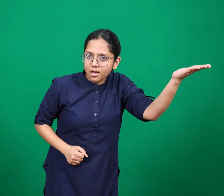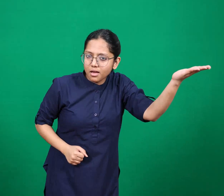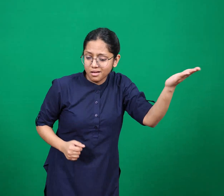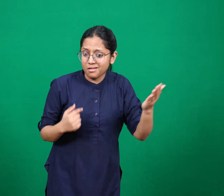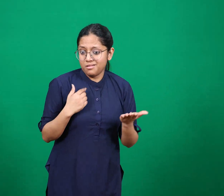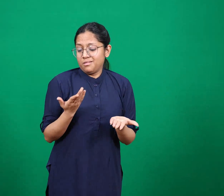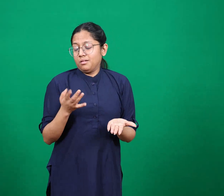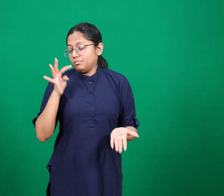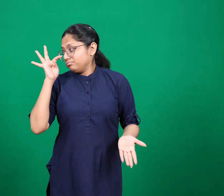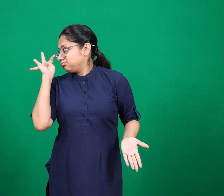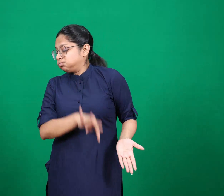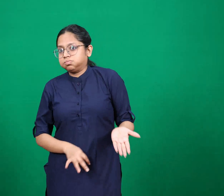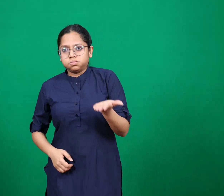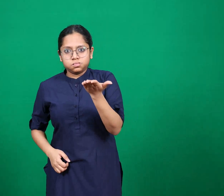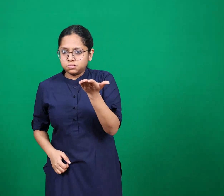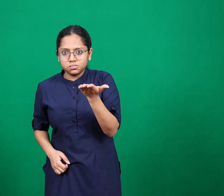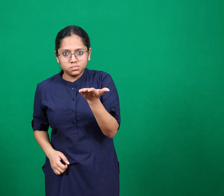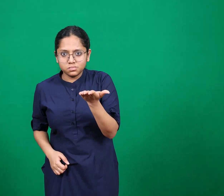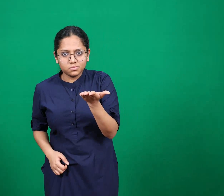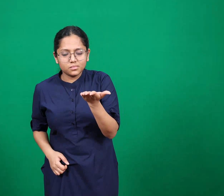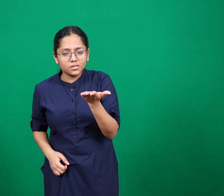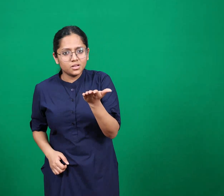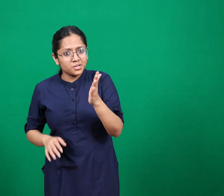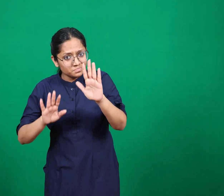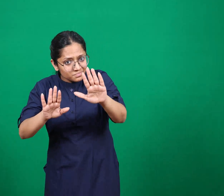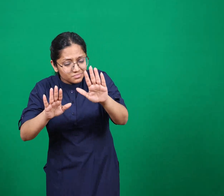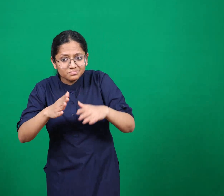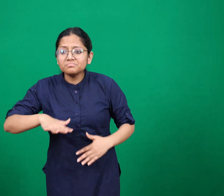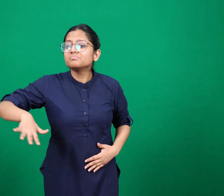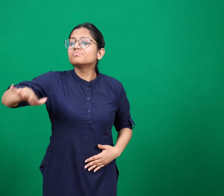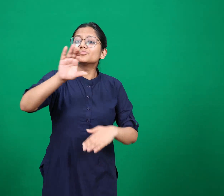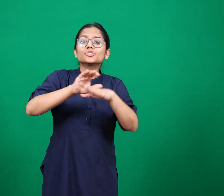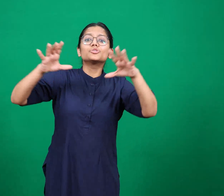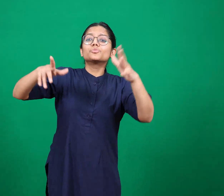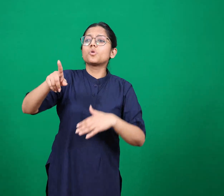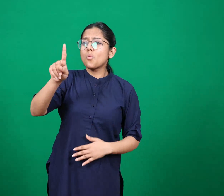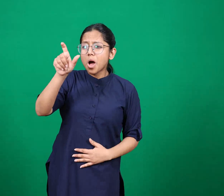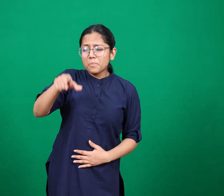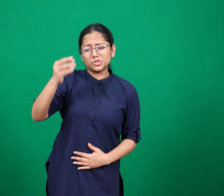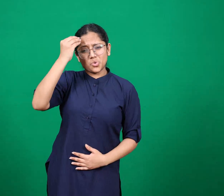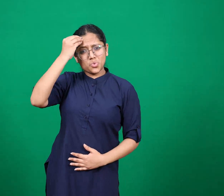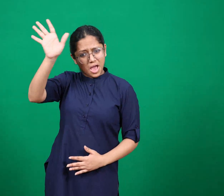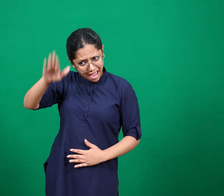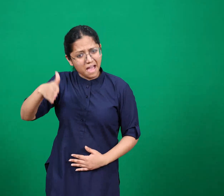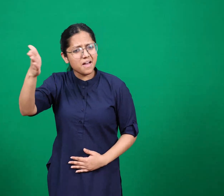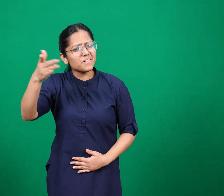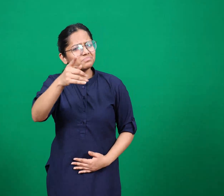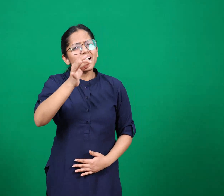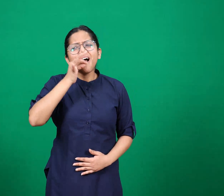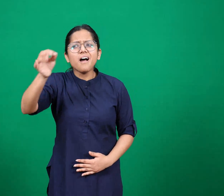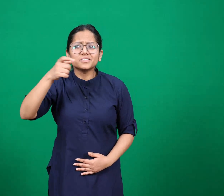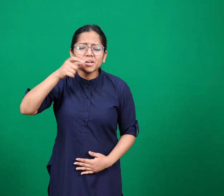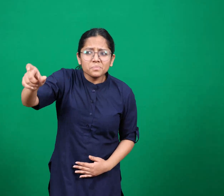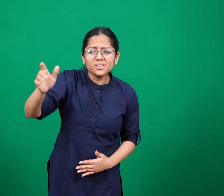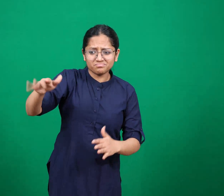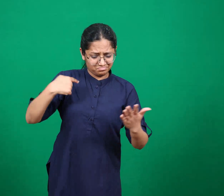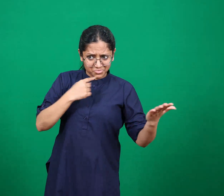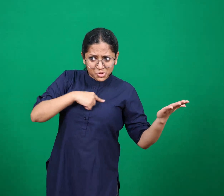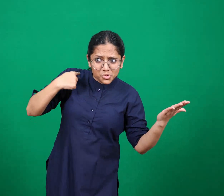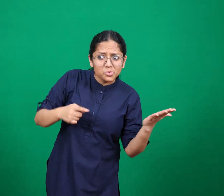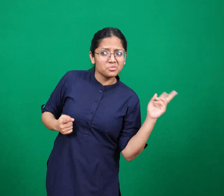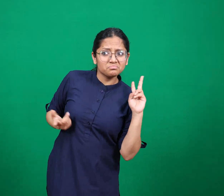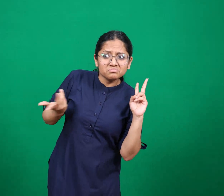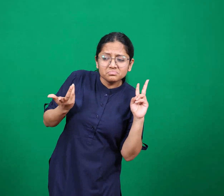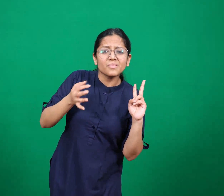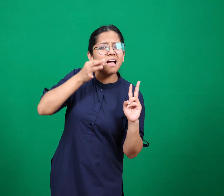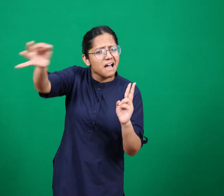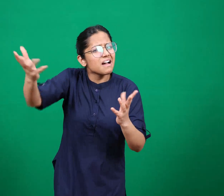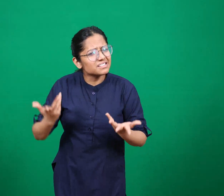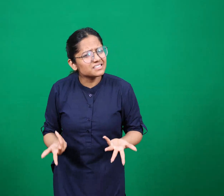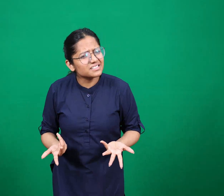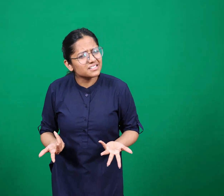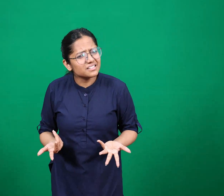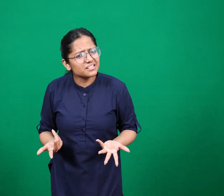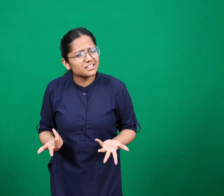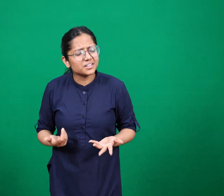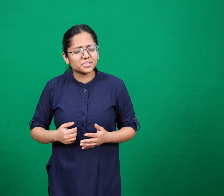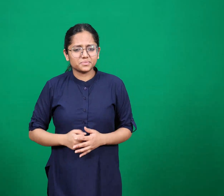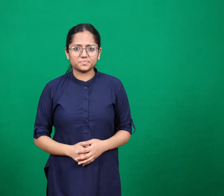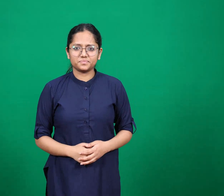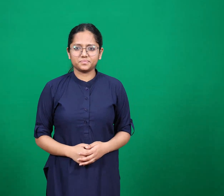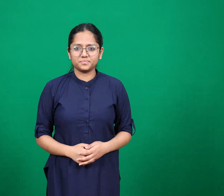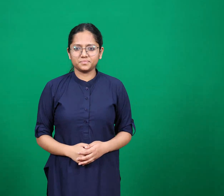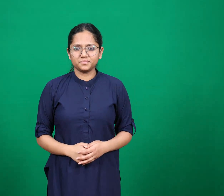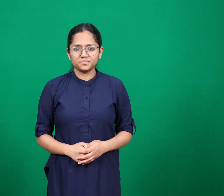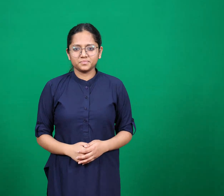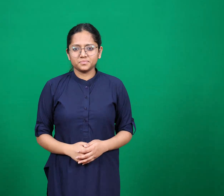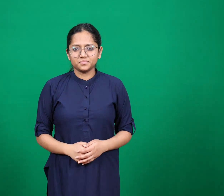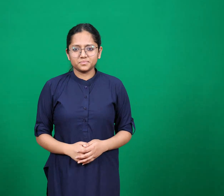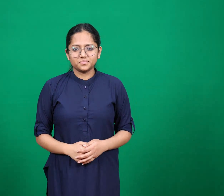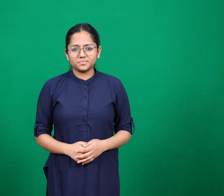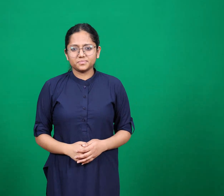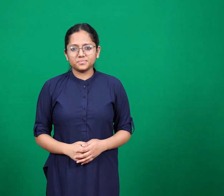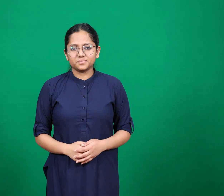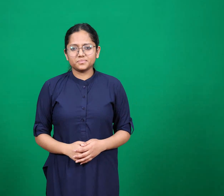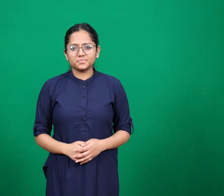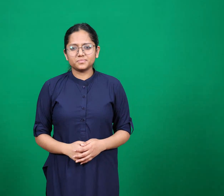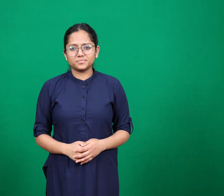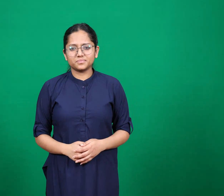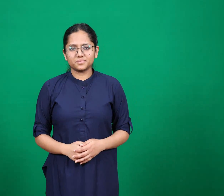Is there really no one among you wise enough to arbitrate between his brothers?